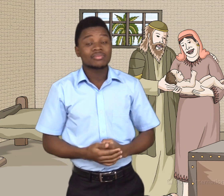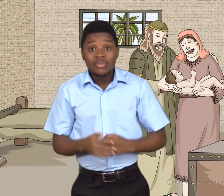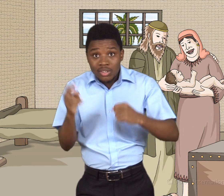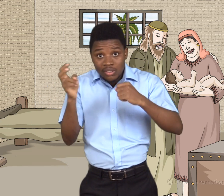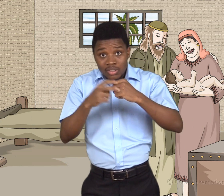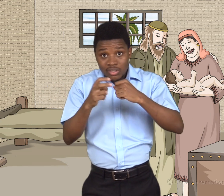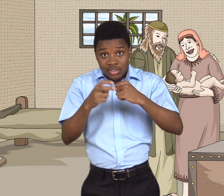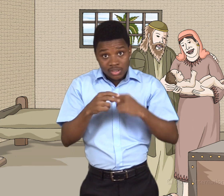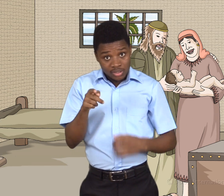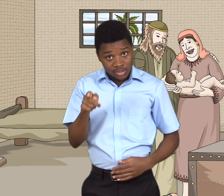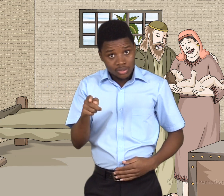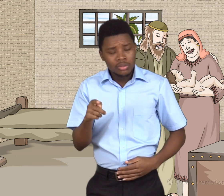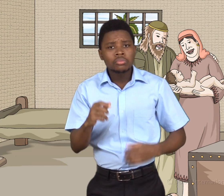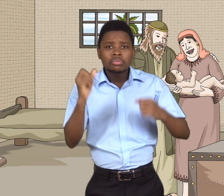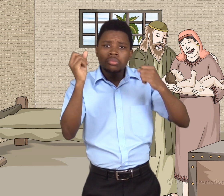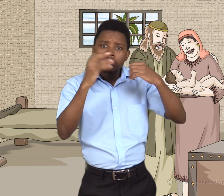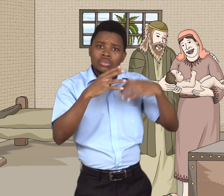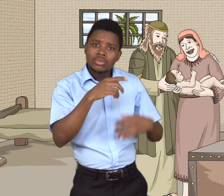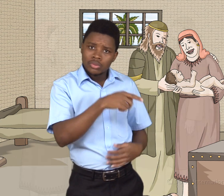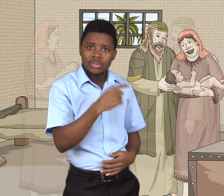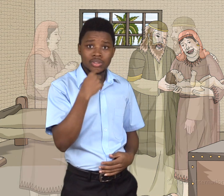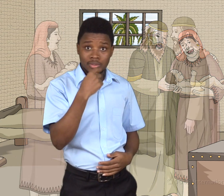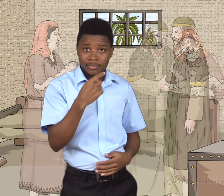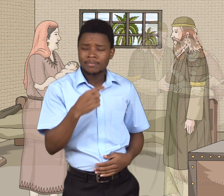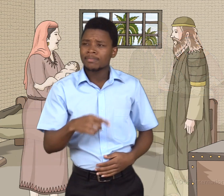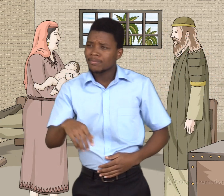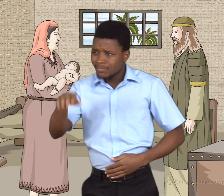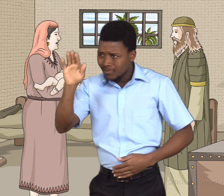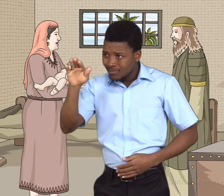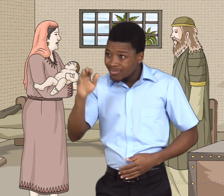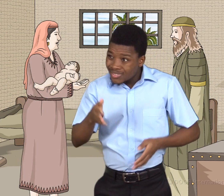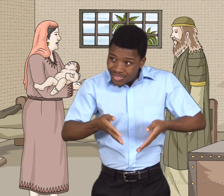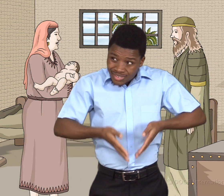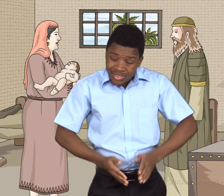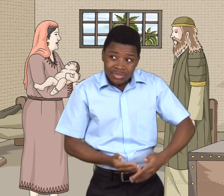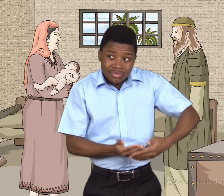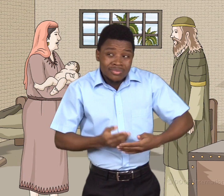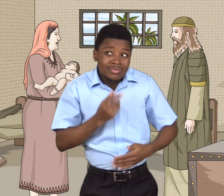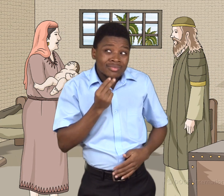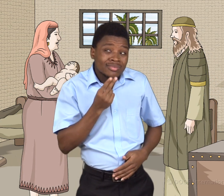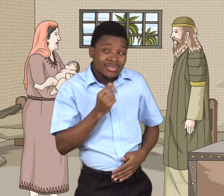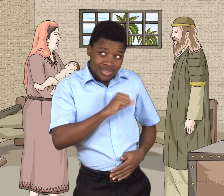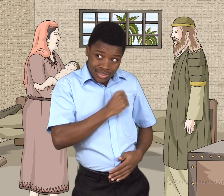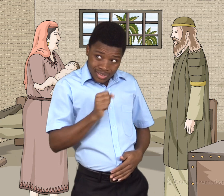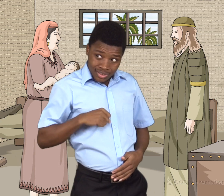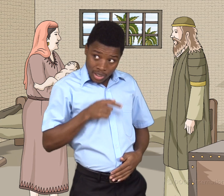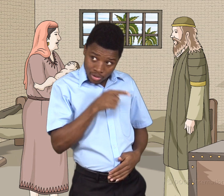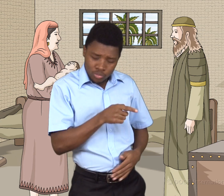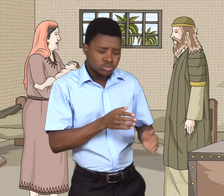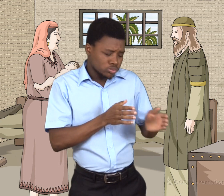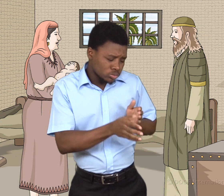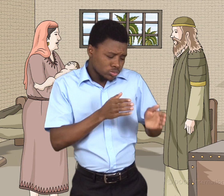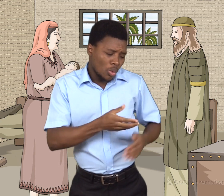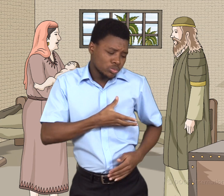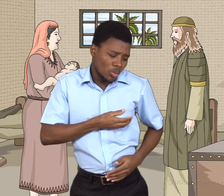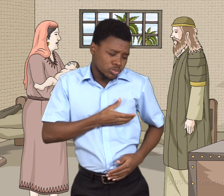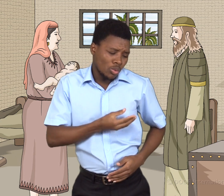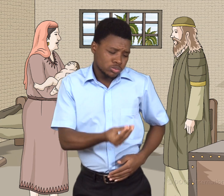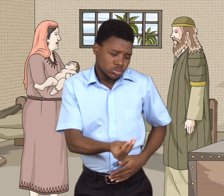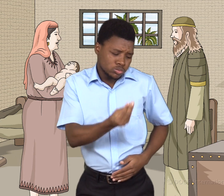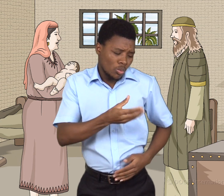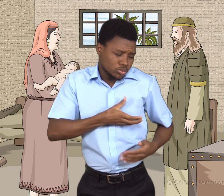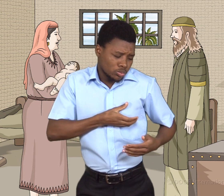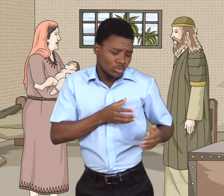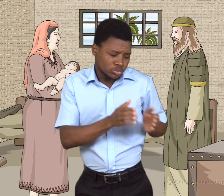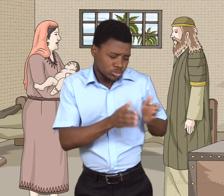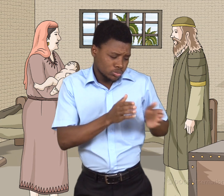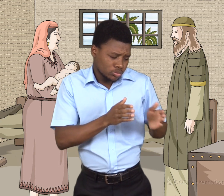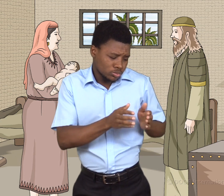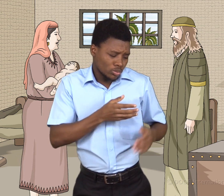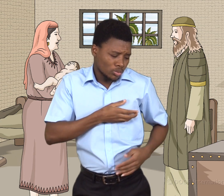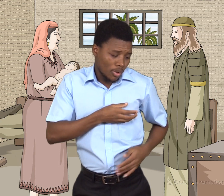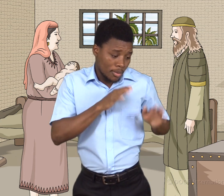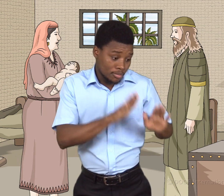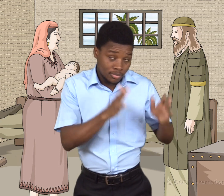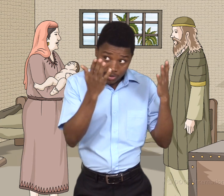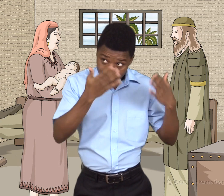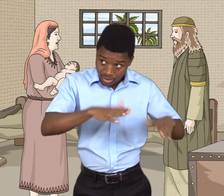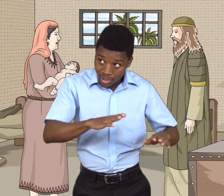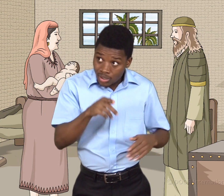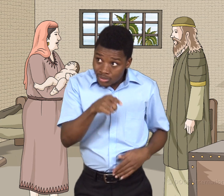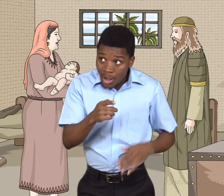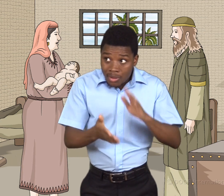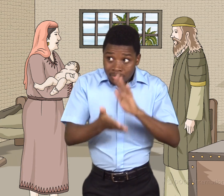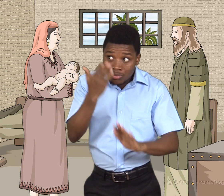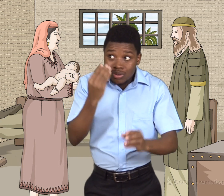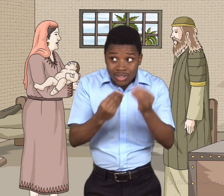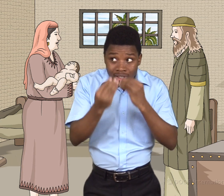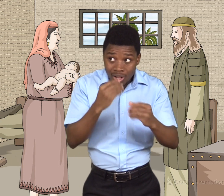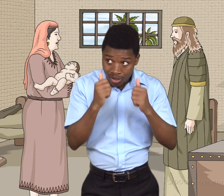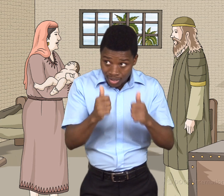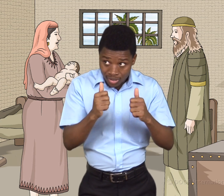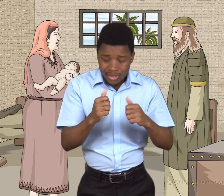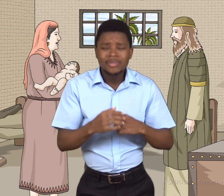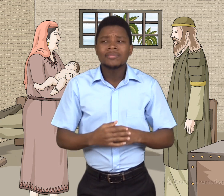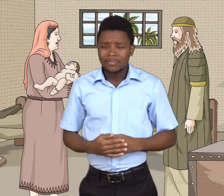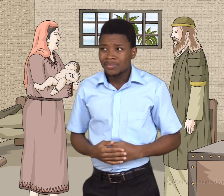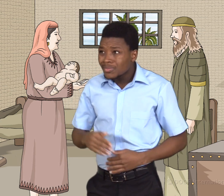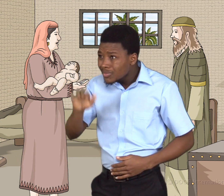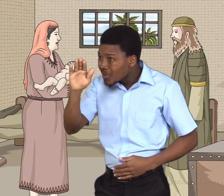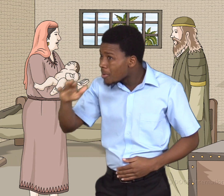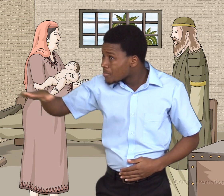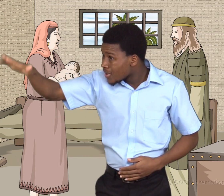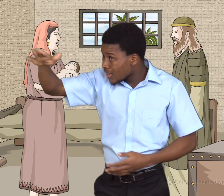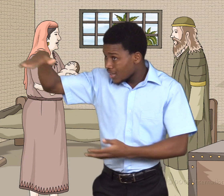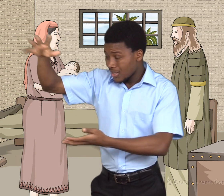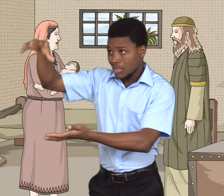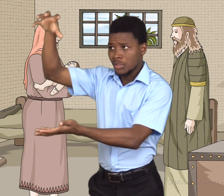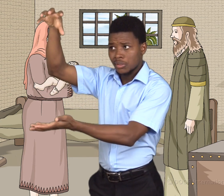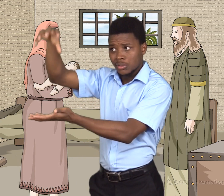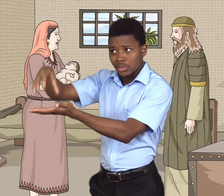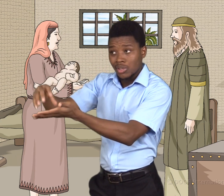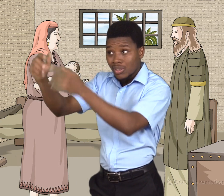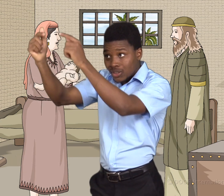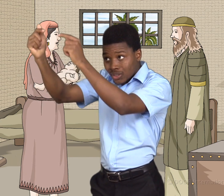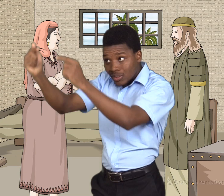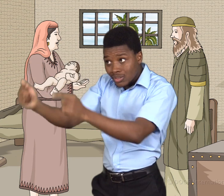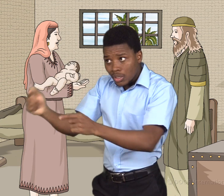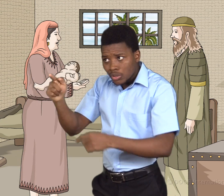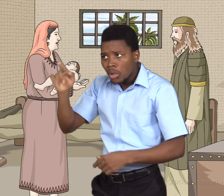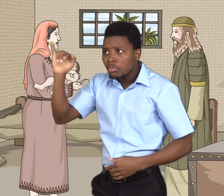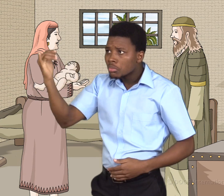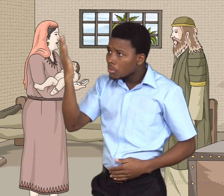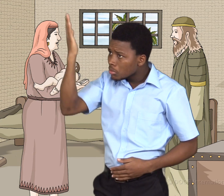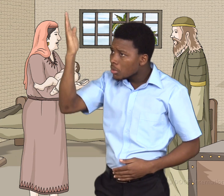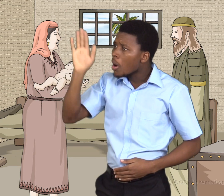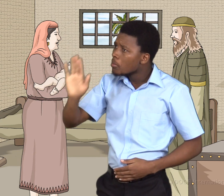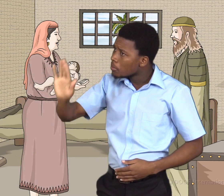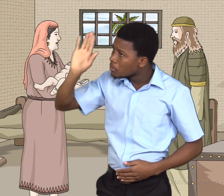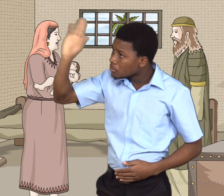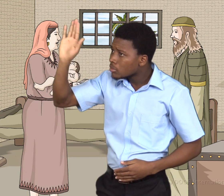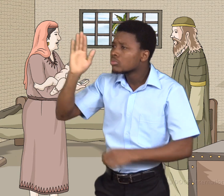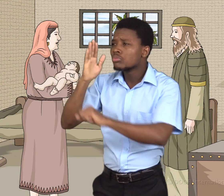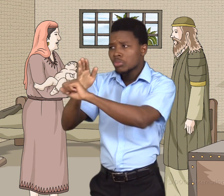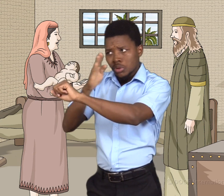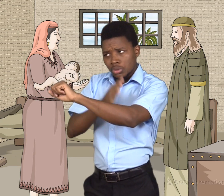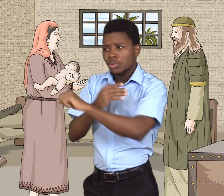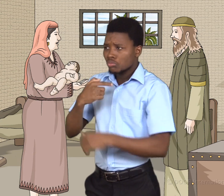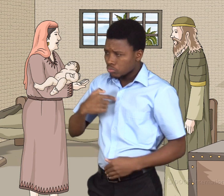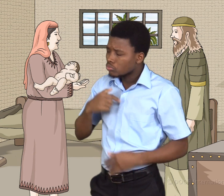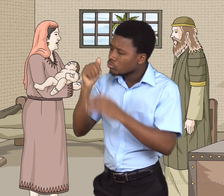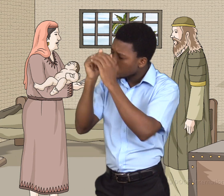Then Elkanah and all his house went up to make the annual sacrifice to the LORD and to fulfill his vow, but Hannah did not go.